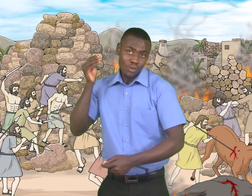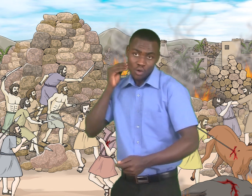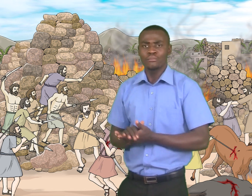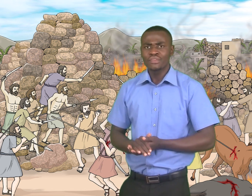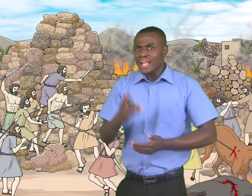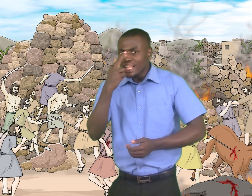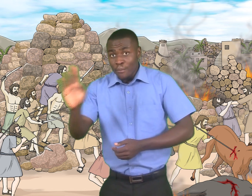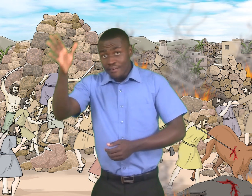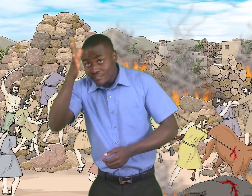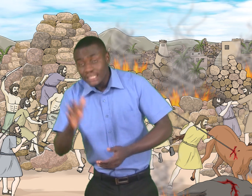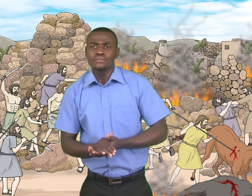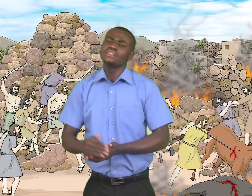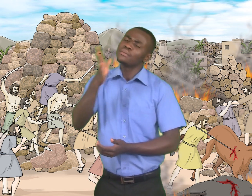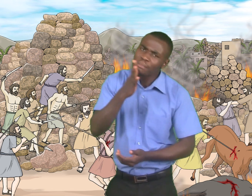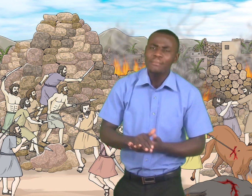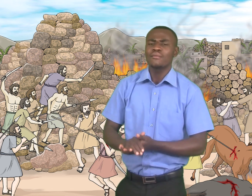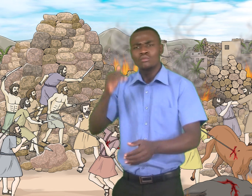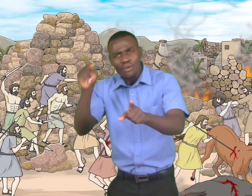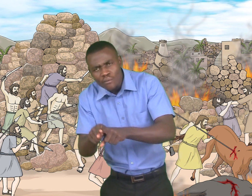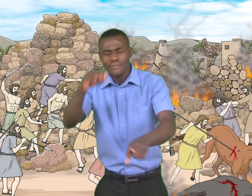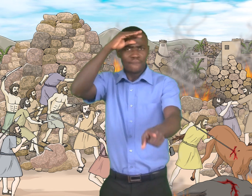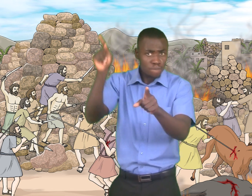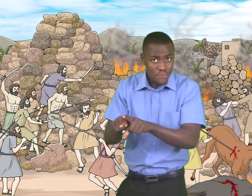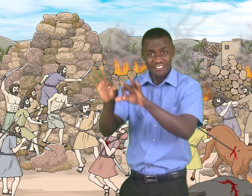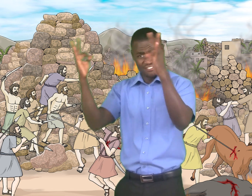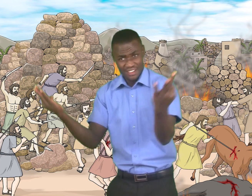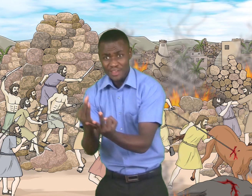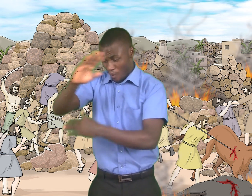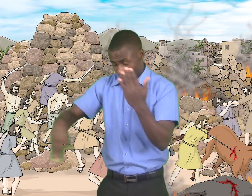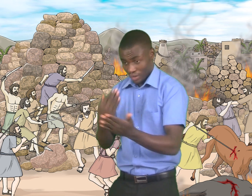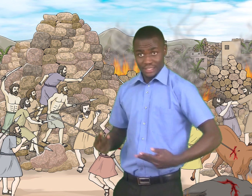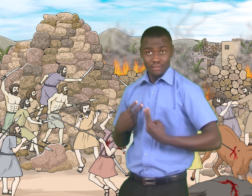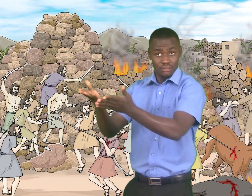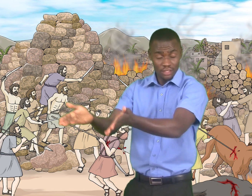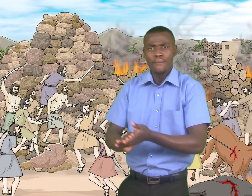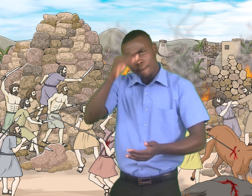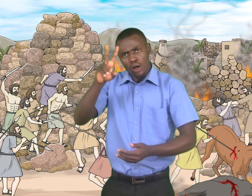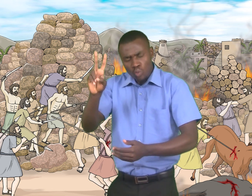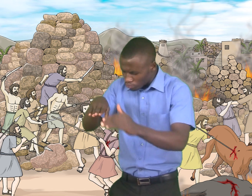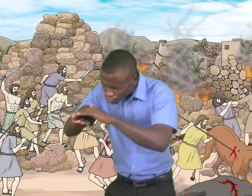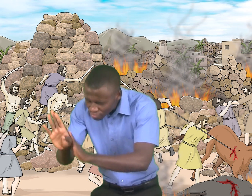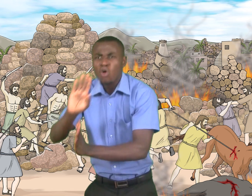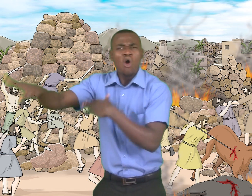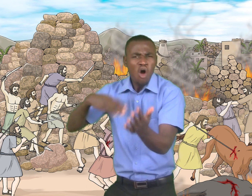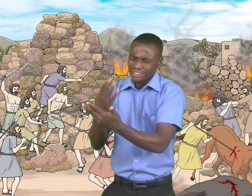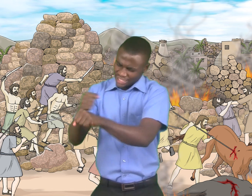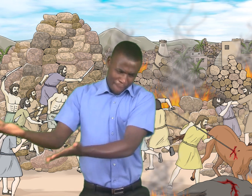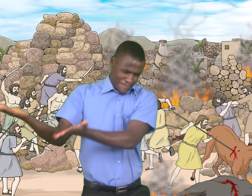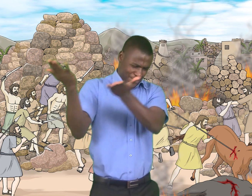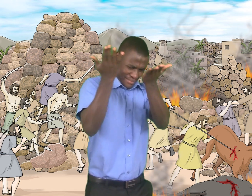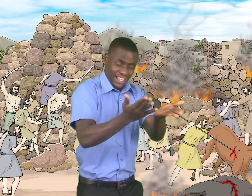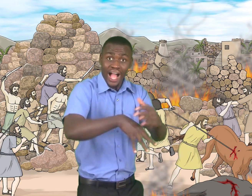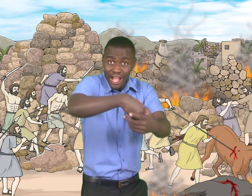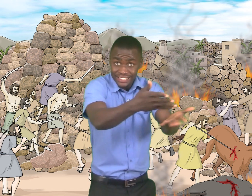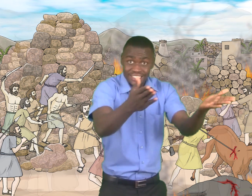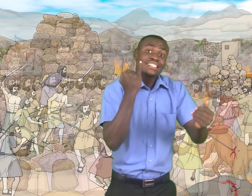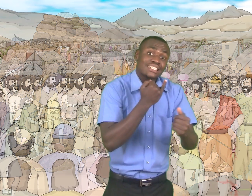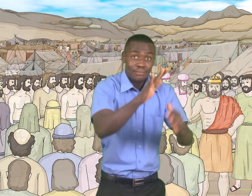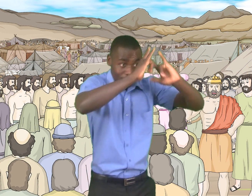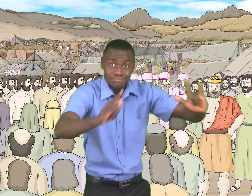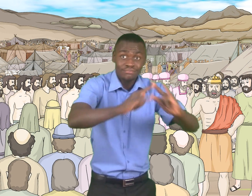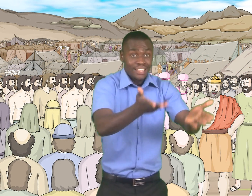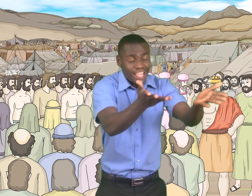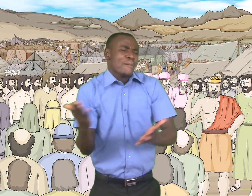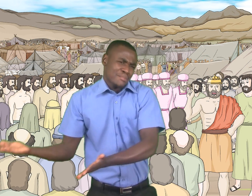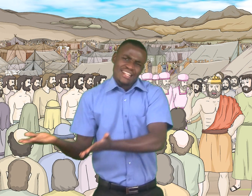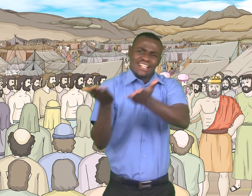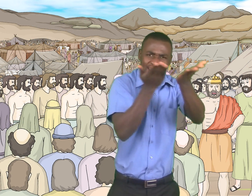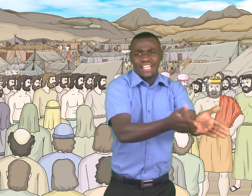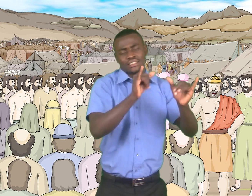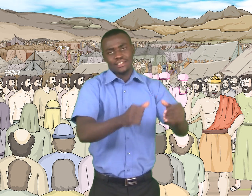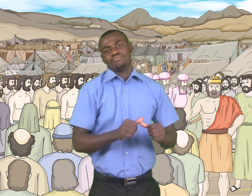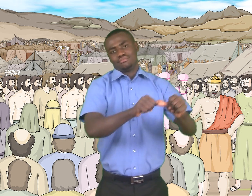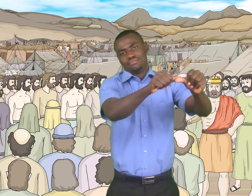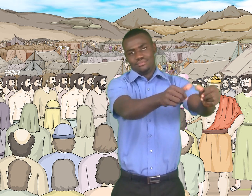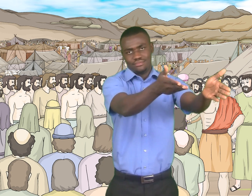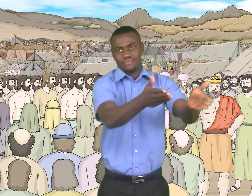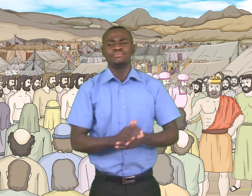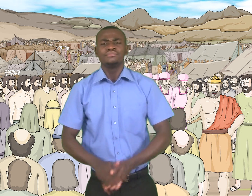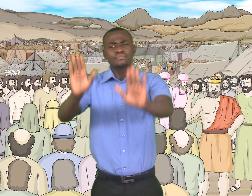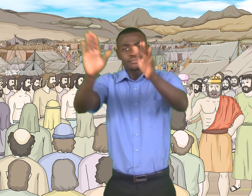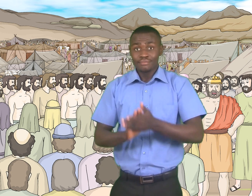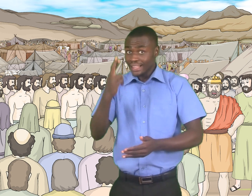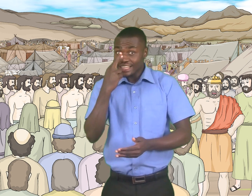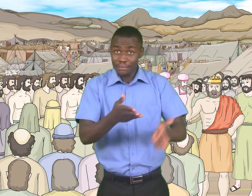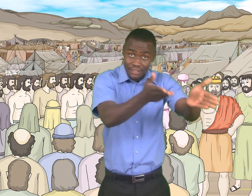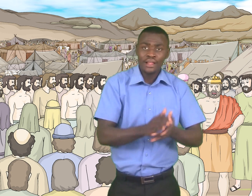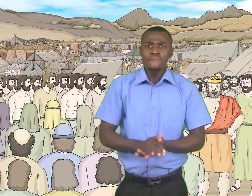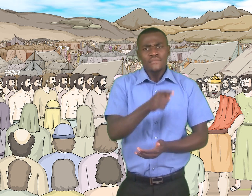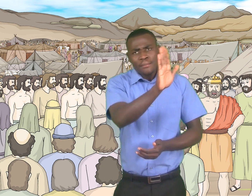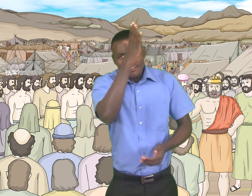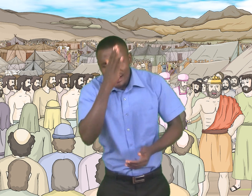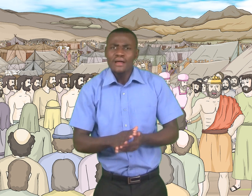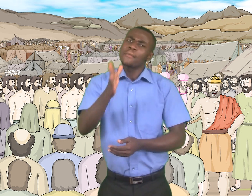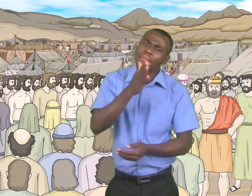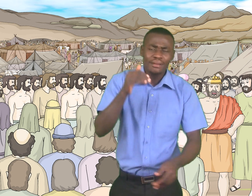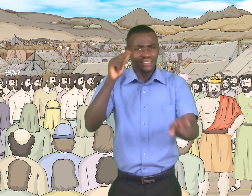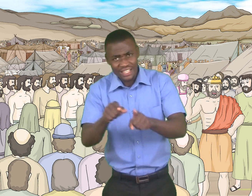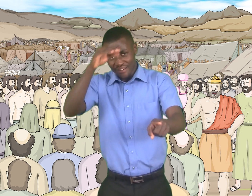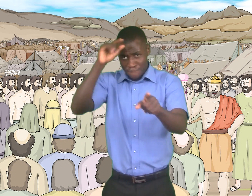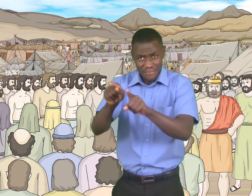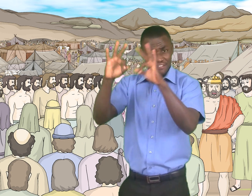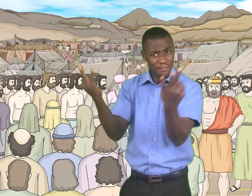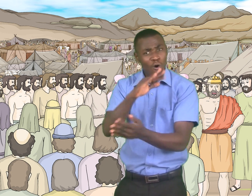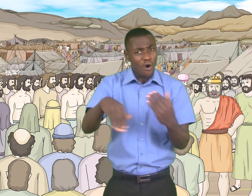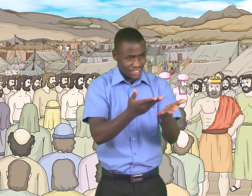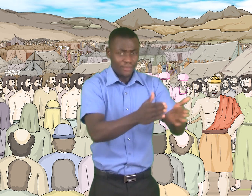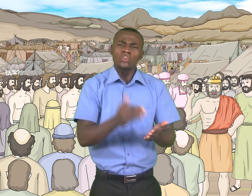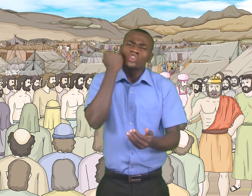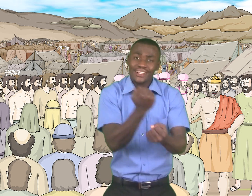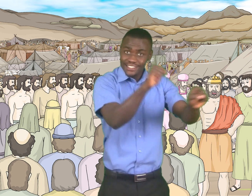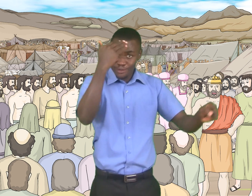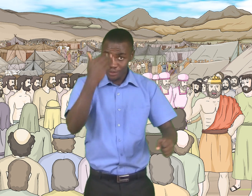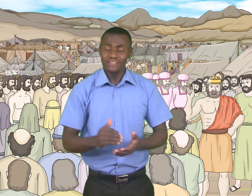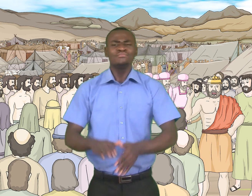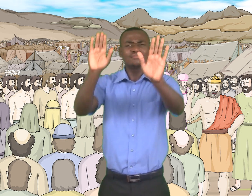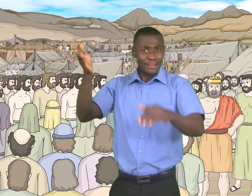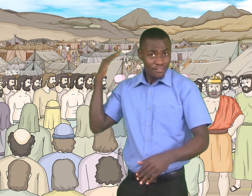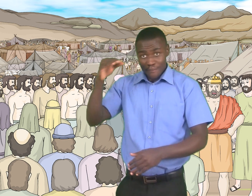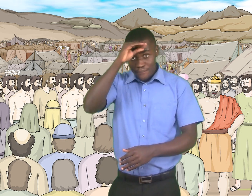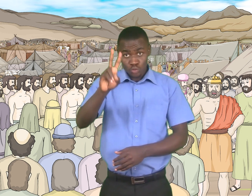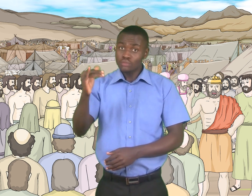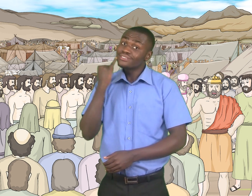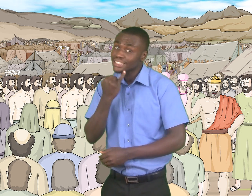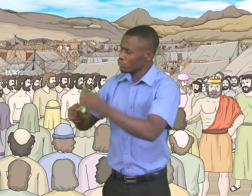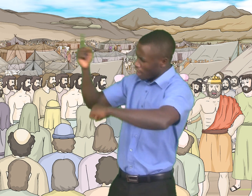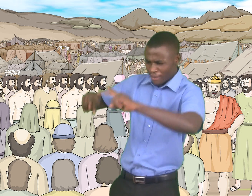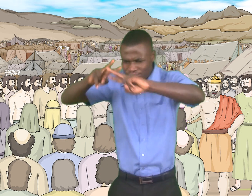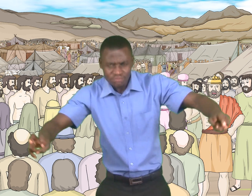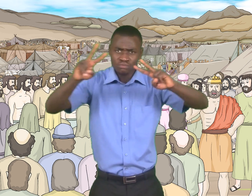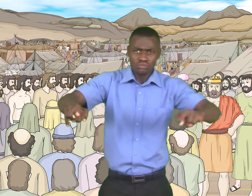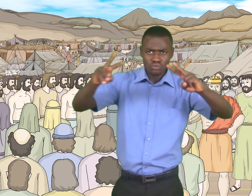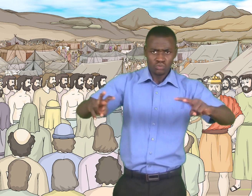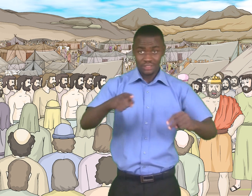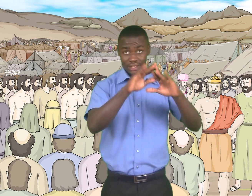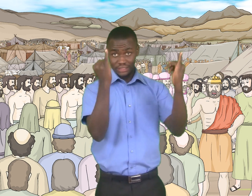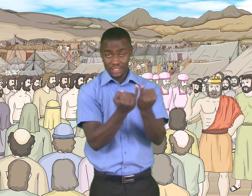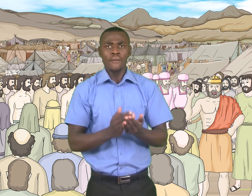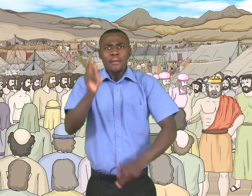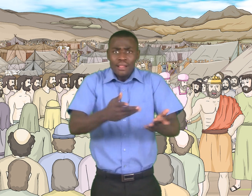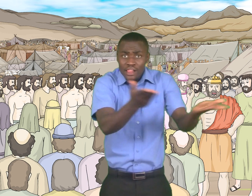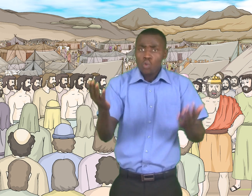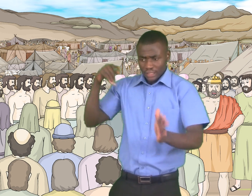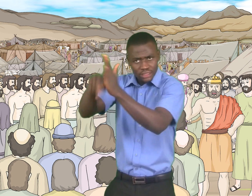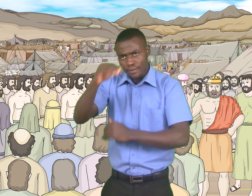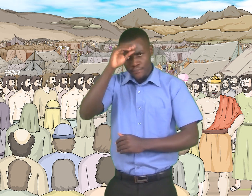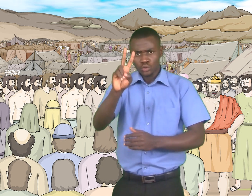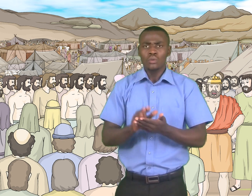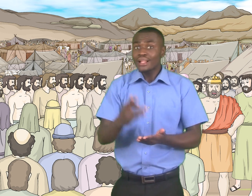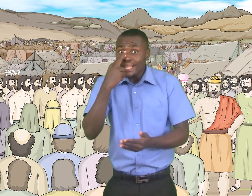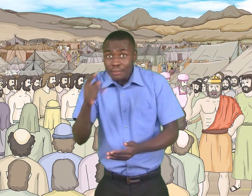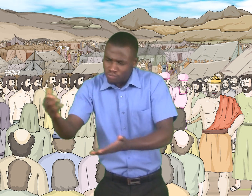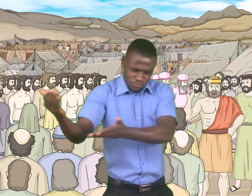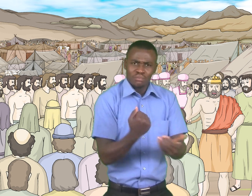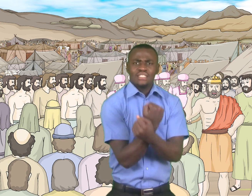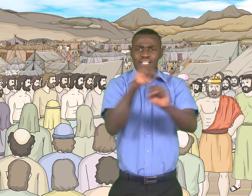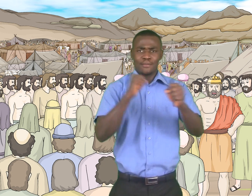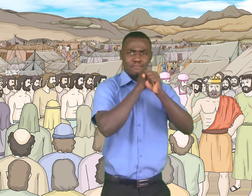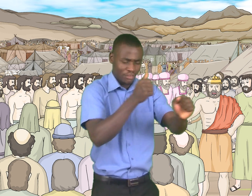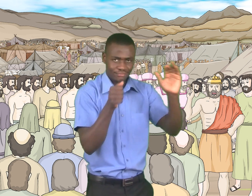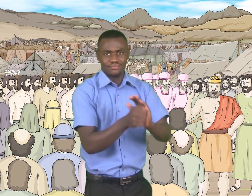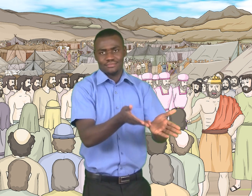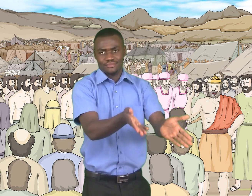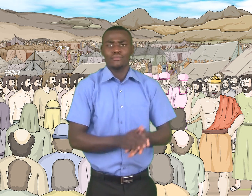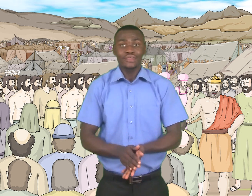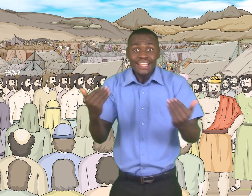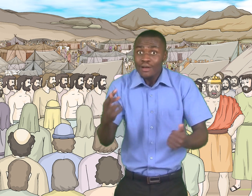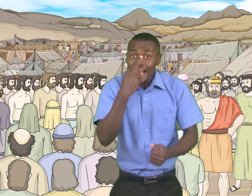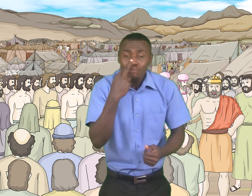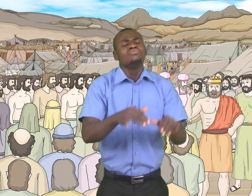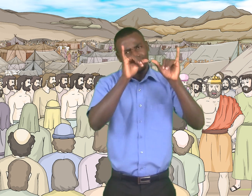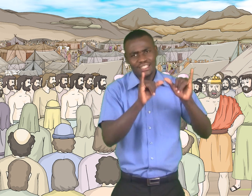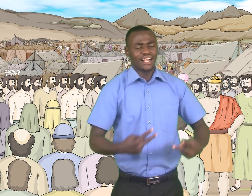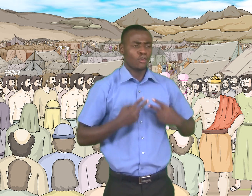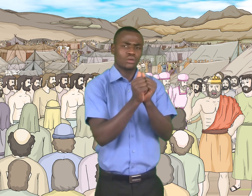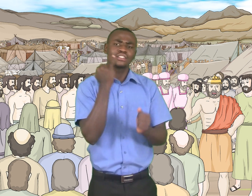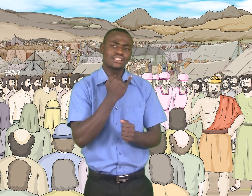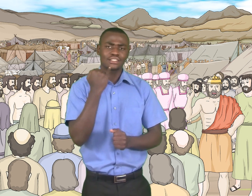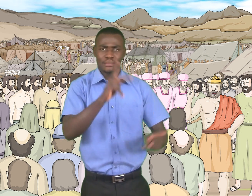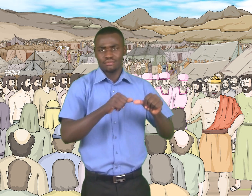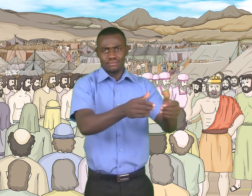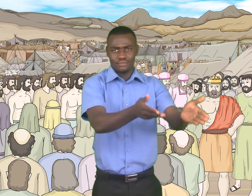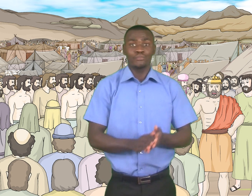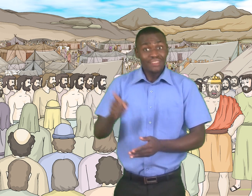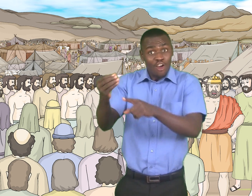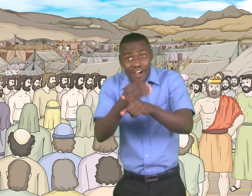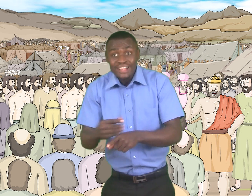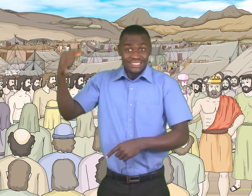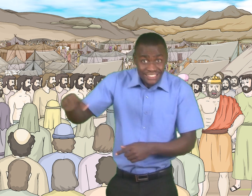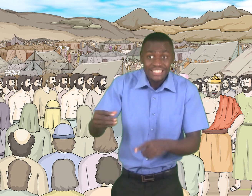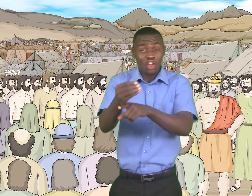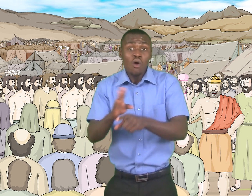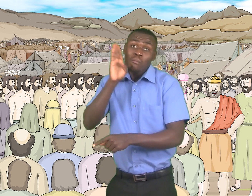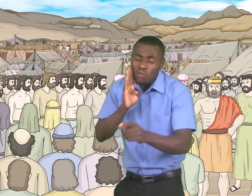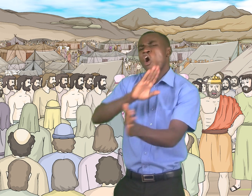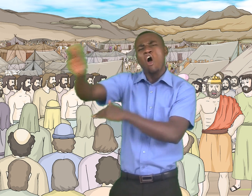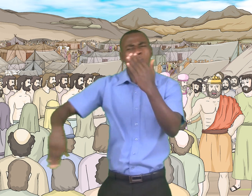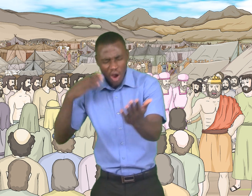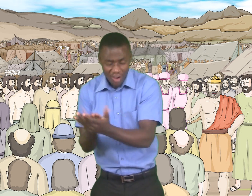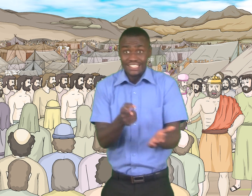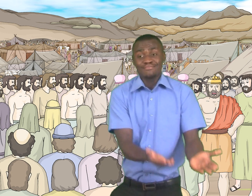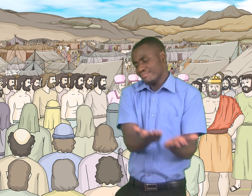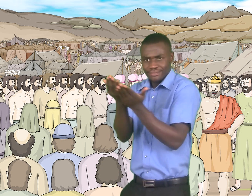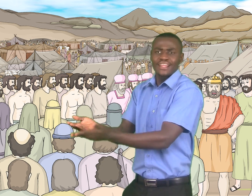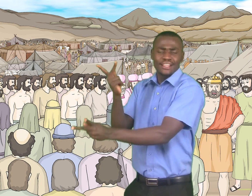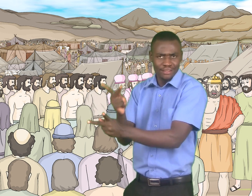So the young spies went in and brought out Rahab, her father and mother and brothers, and all who belonged to her. They brought out her whole family and settled them outside the camp of Israel. Then the Israelites burned up the city and everything in it.